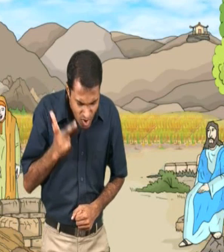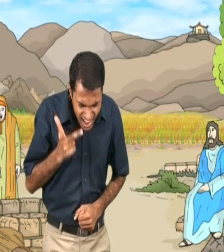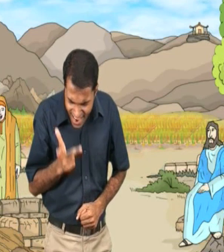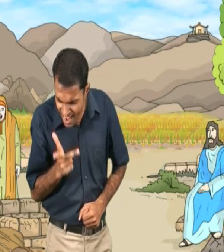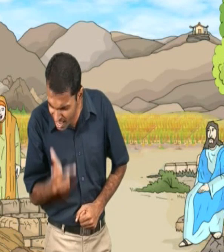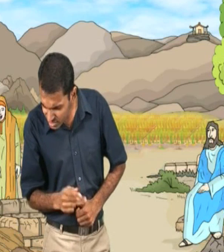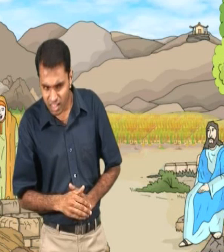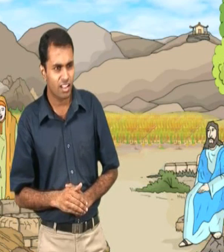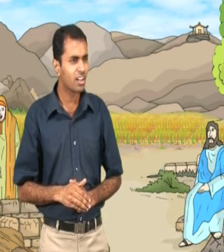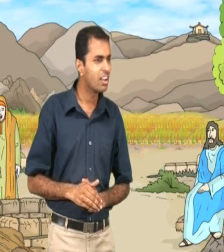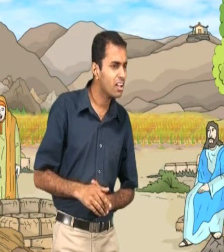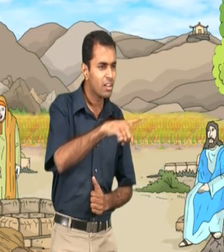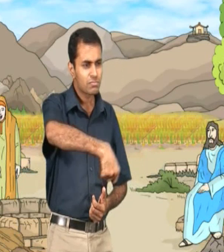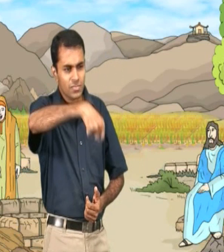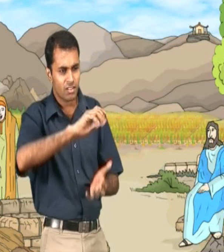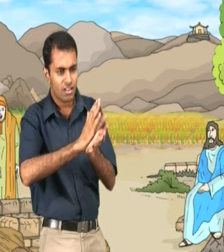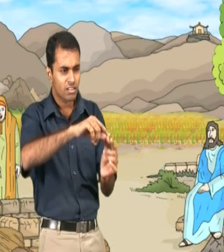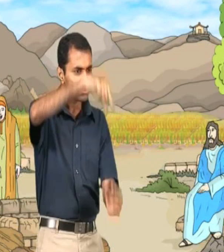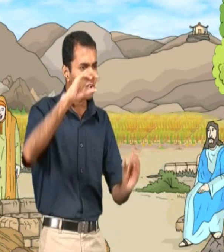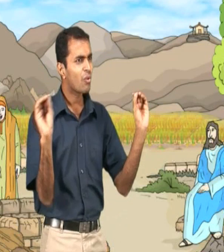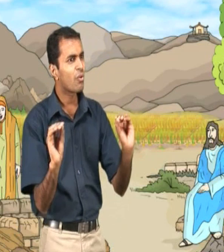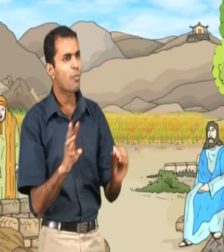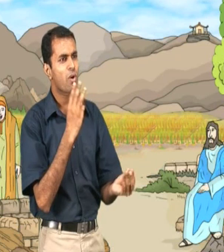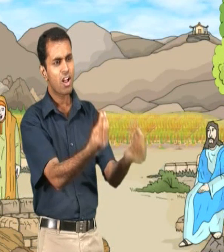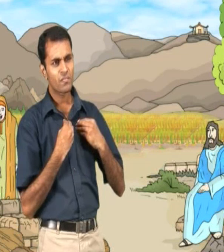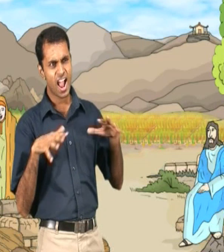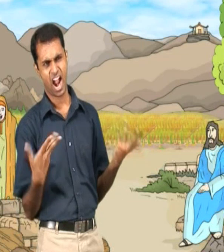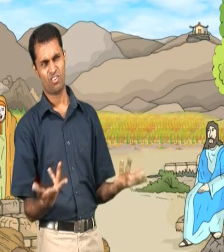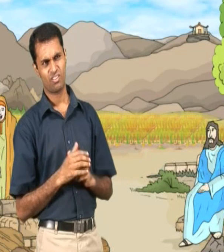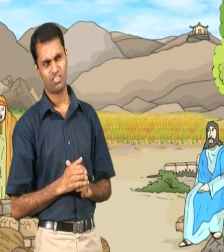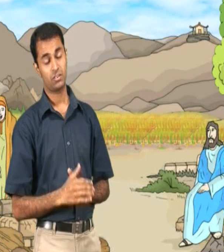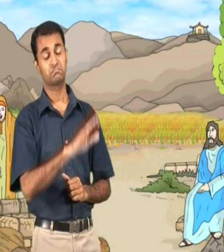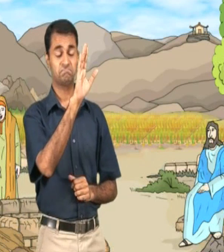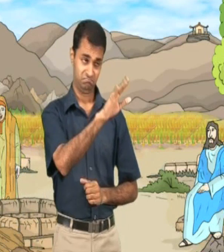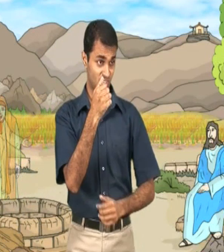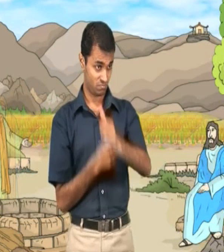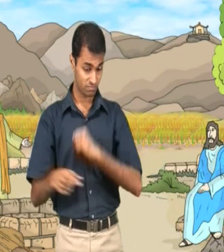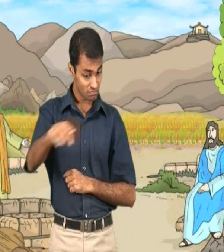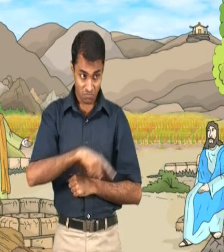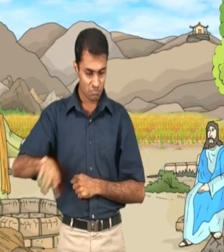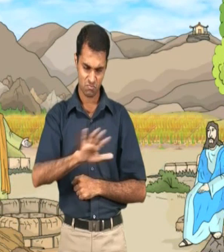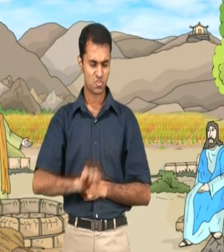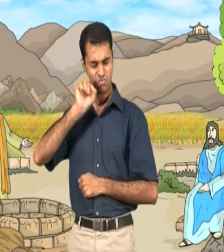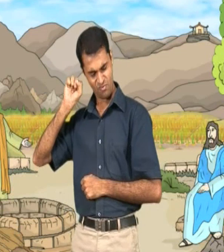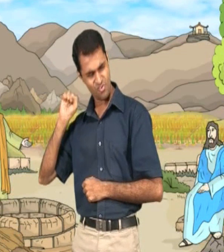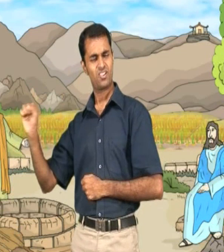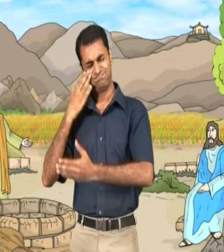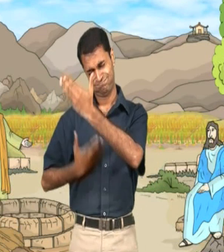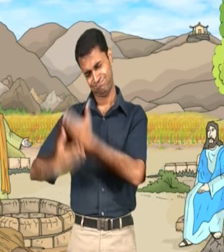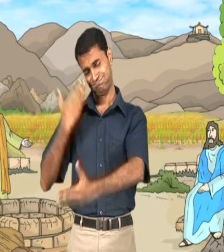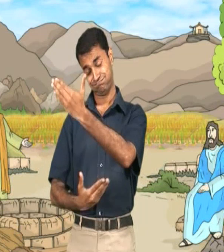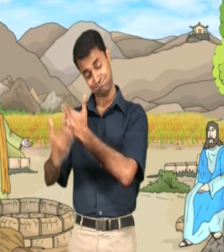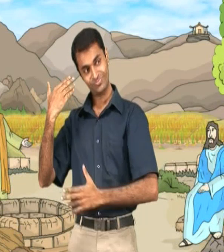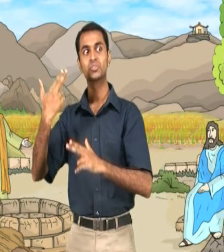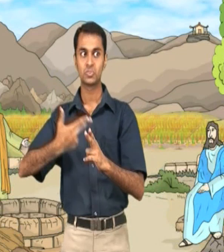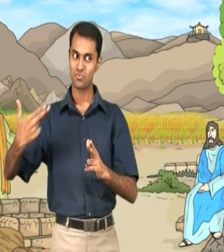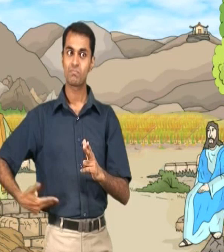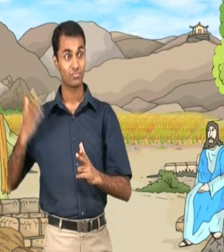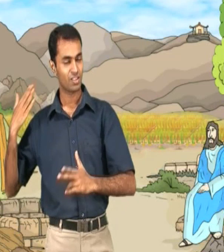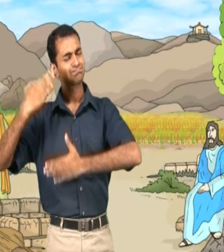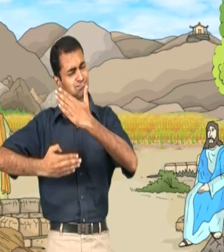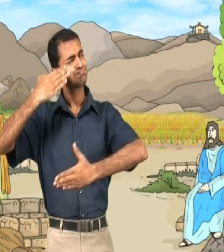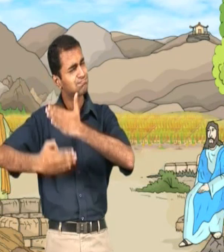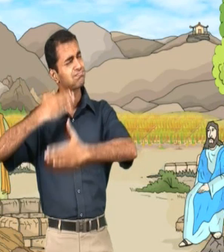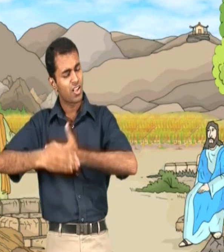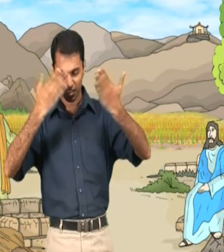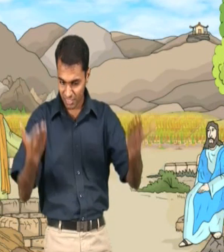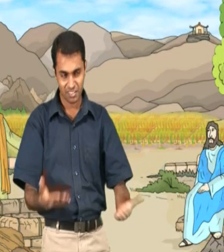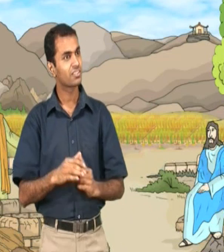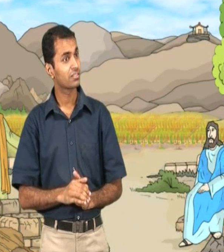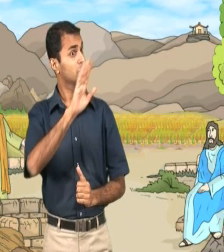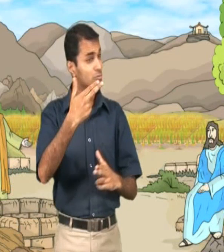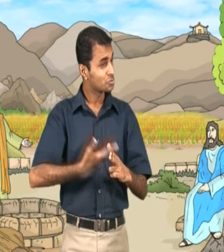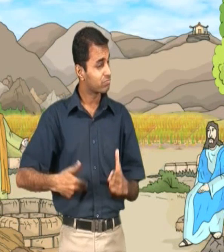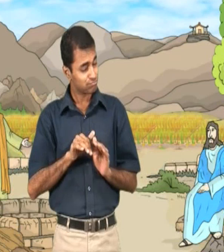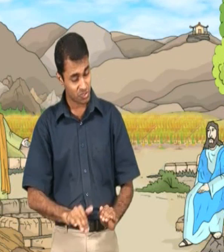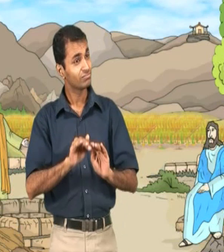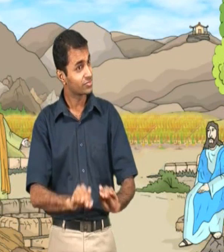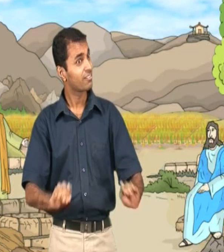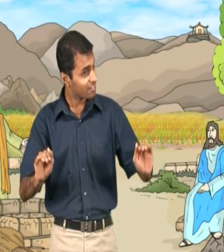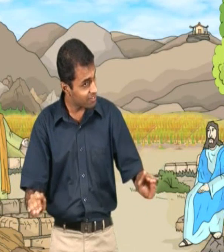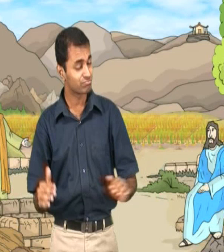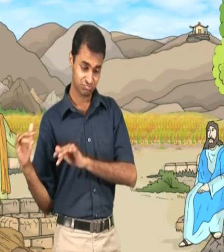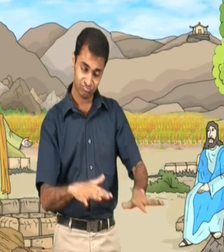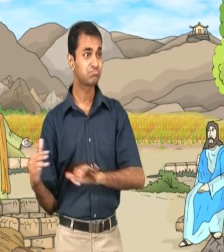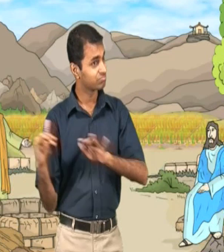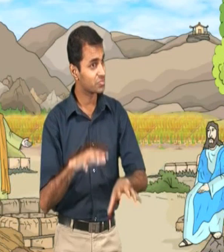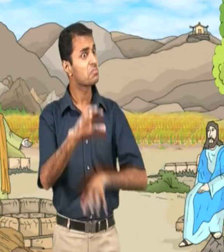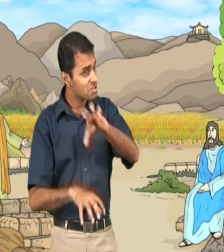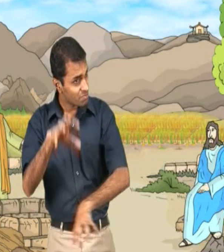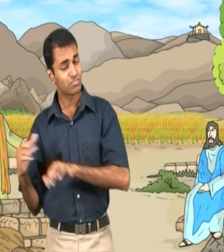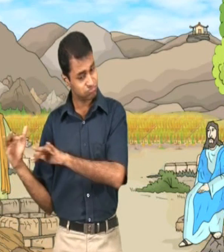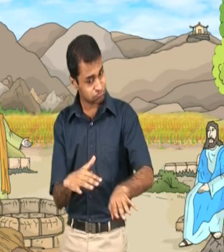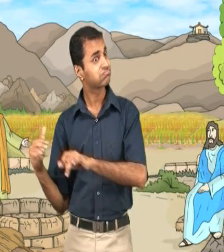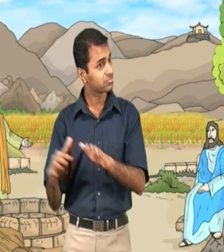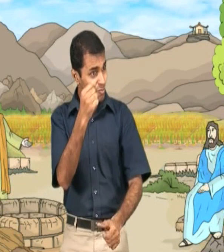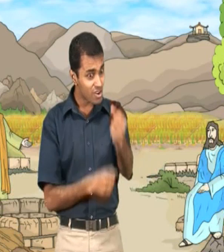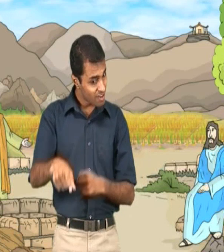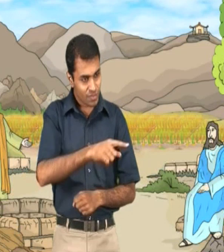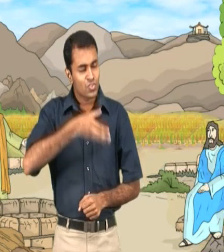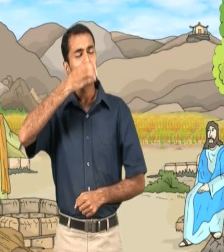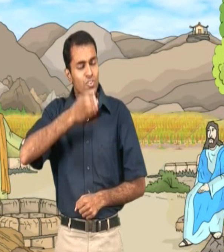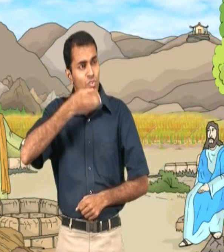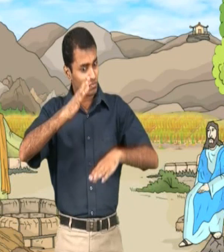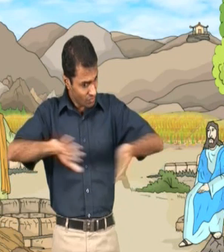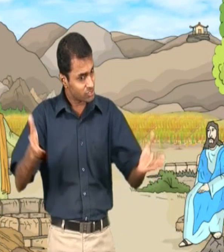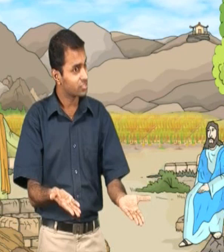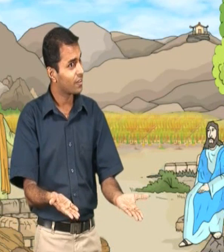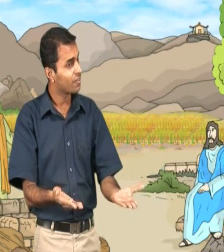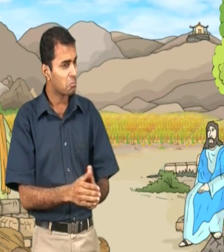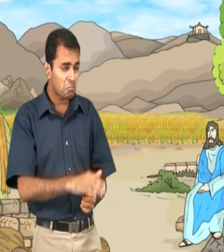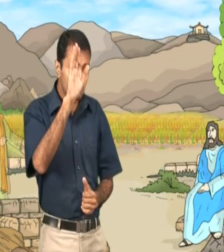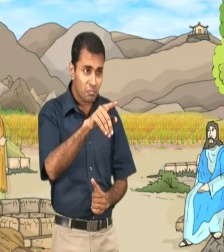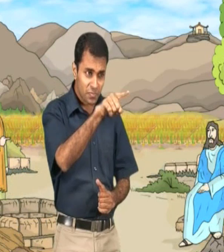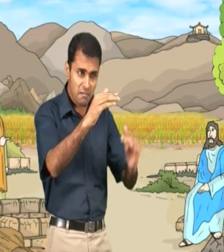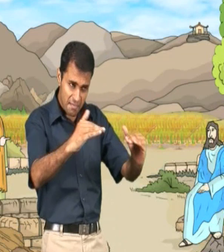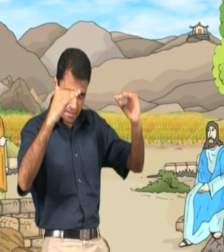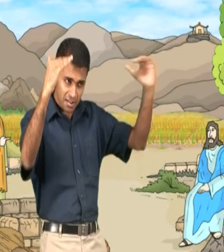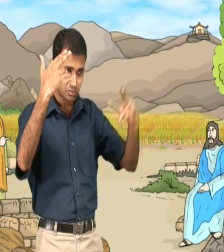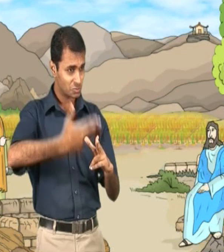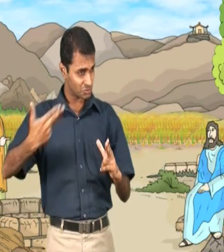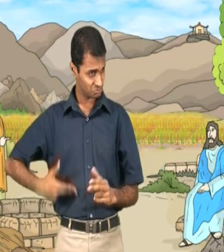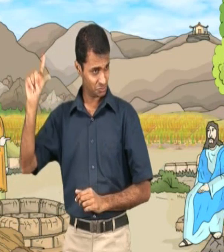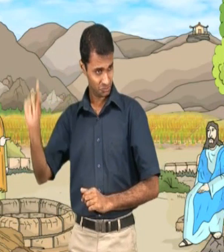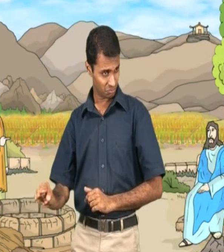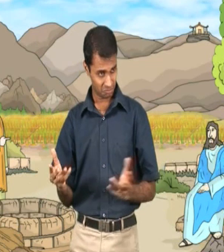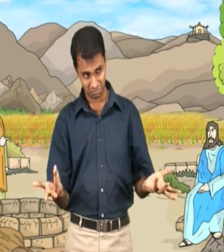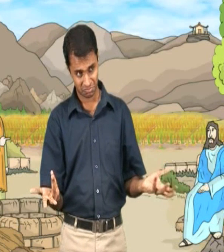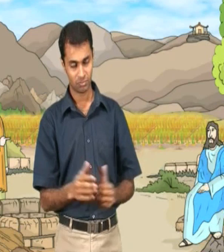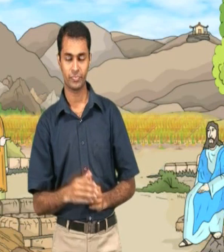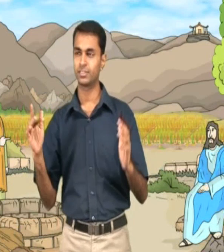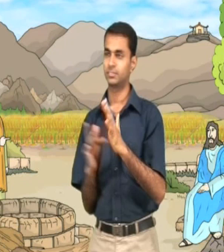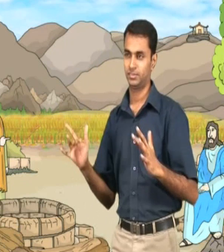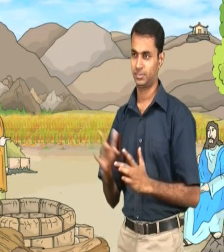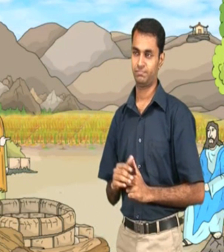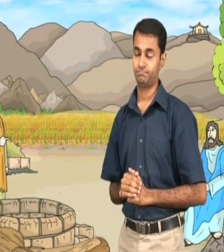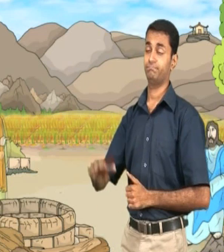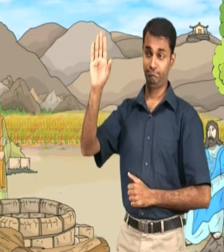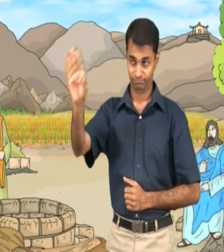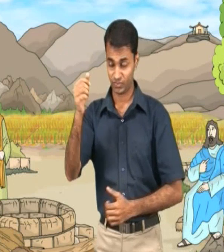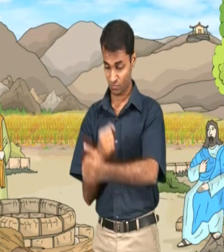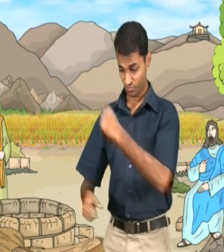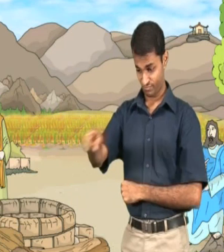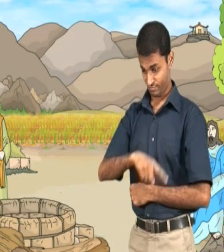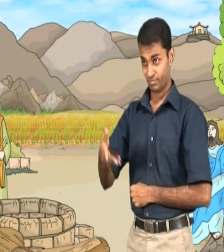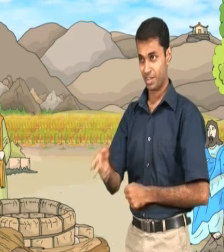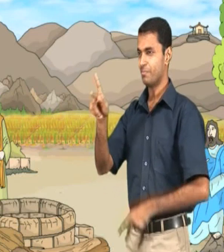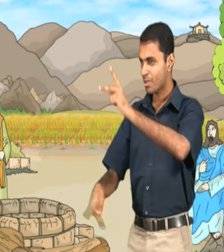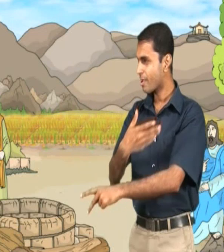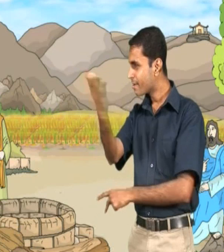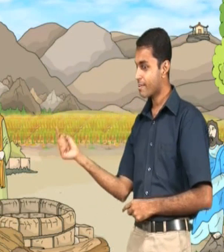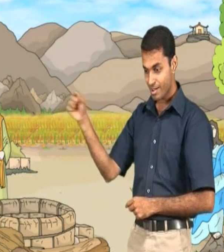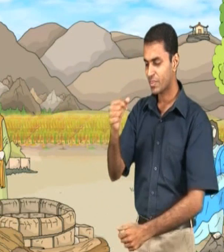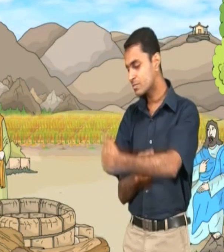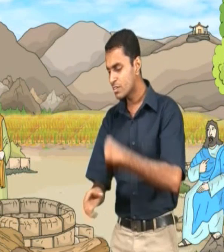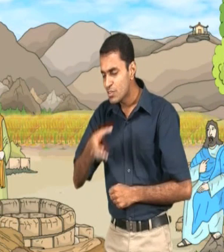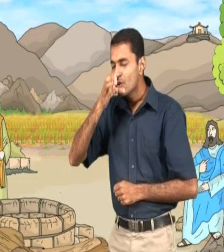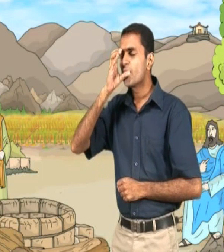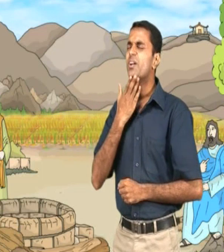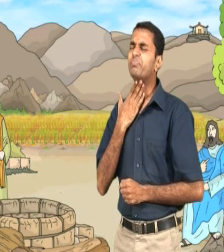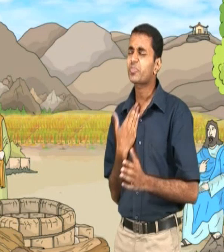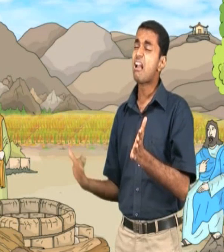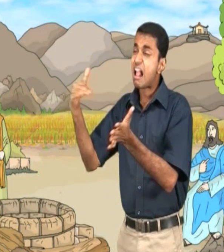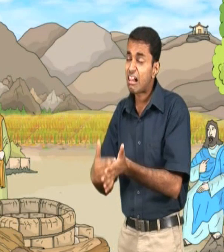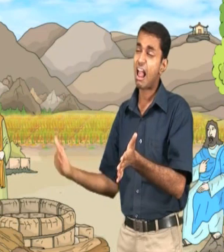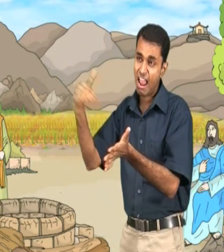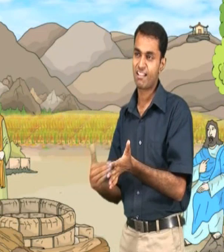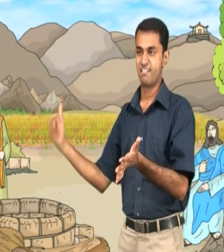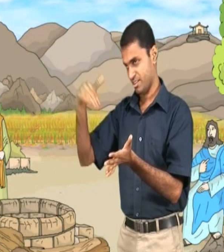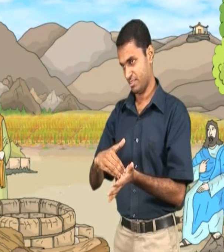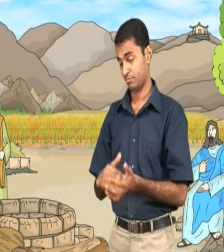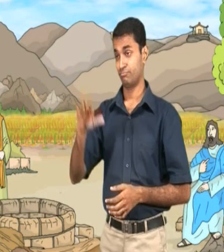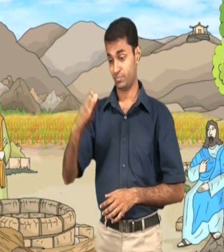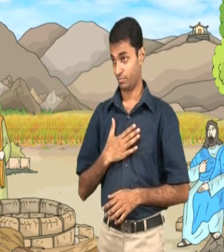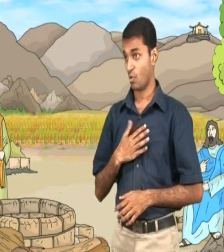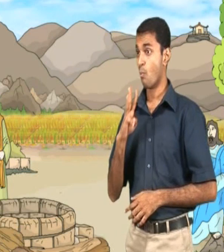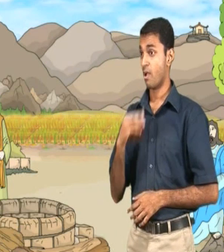Where then will You get this living water? Are You greater than our father Jacob, who gave us this well and drank from it himself, as did his sons and his livestock?” Jesus said to her, “Everyone who drinks this water will be thirsty again.